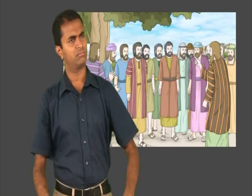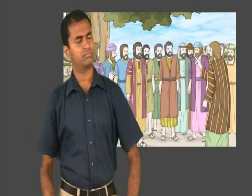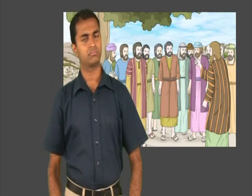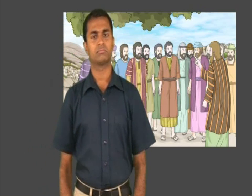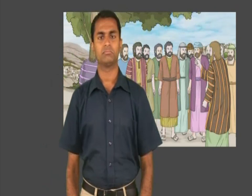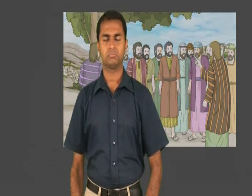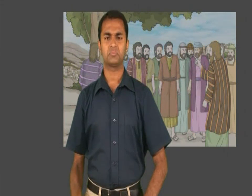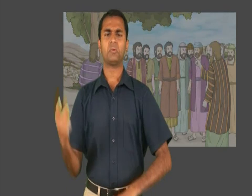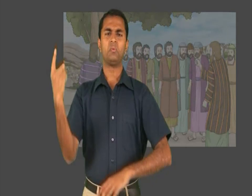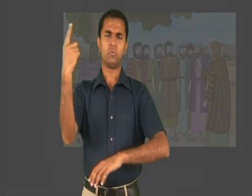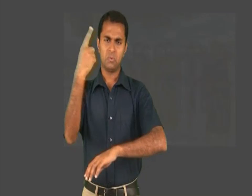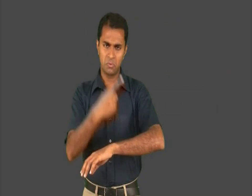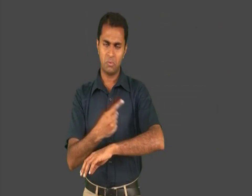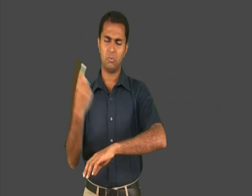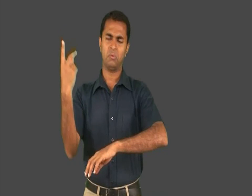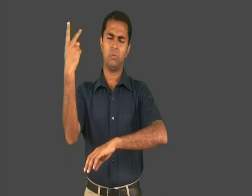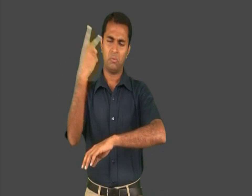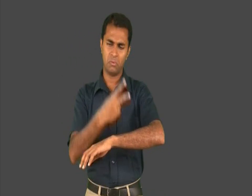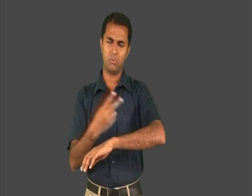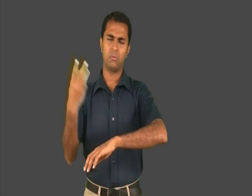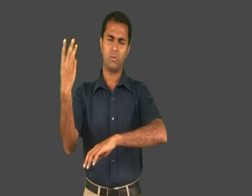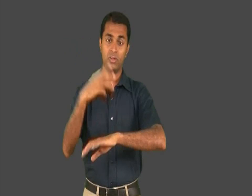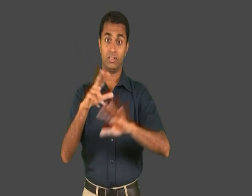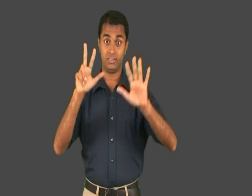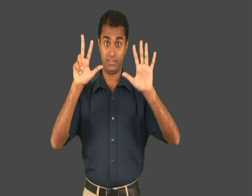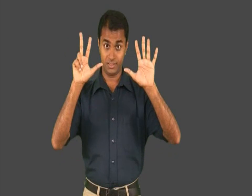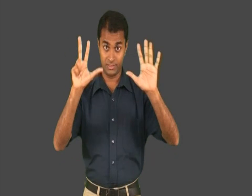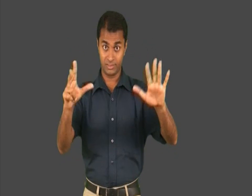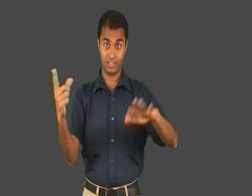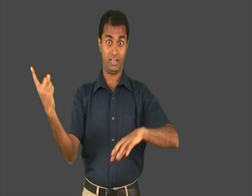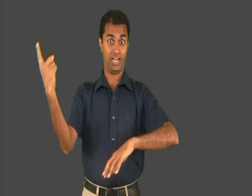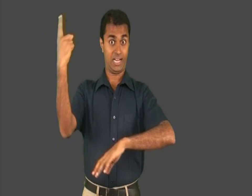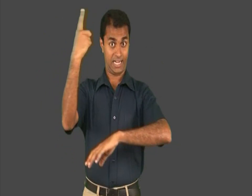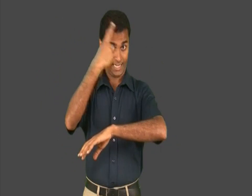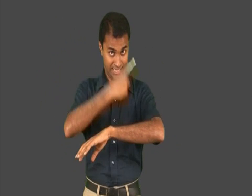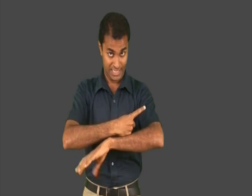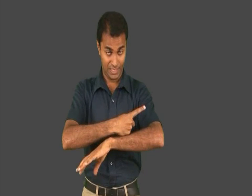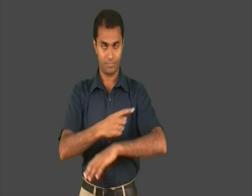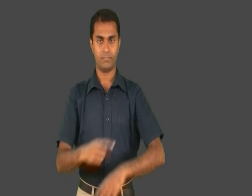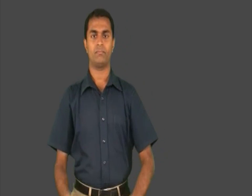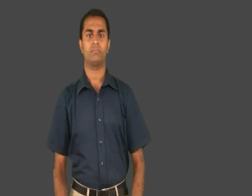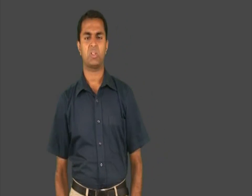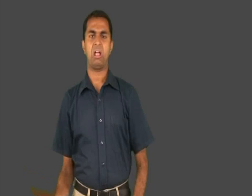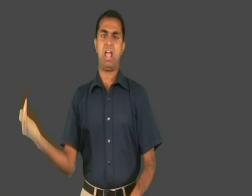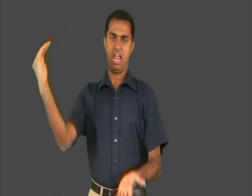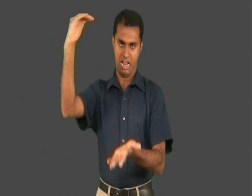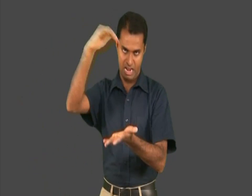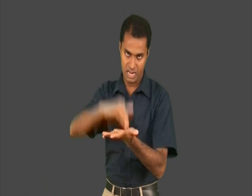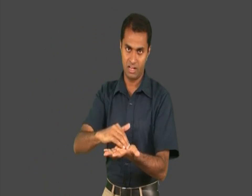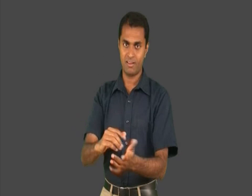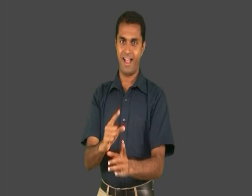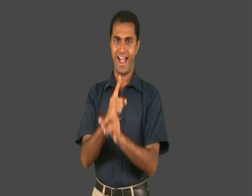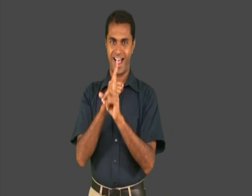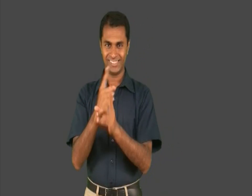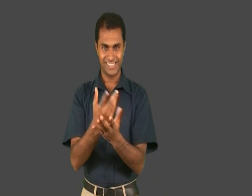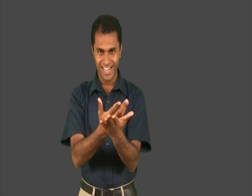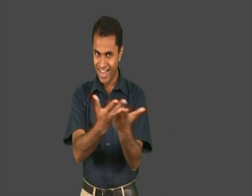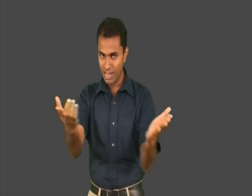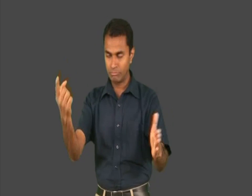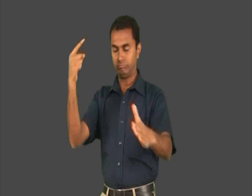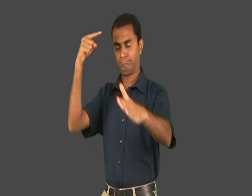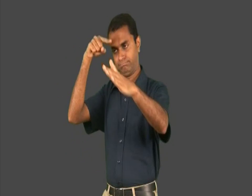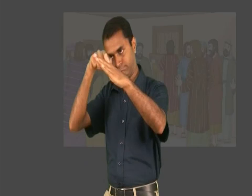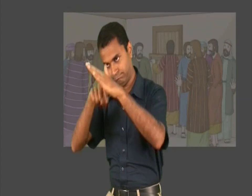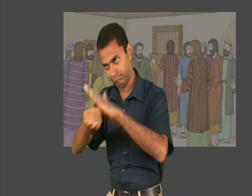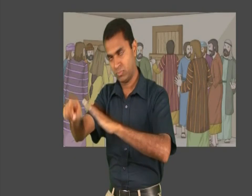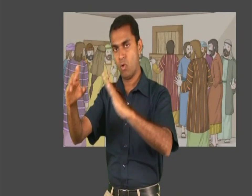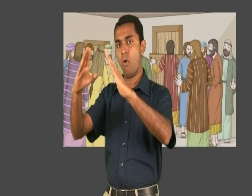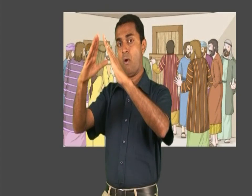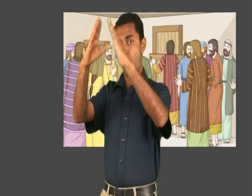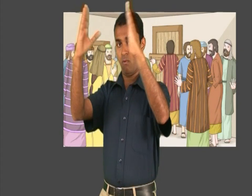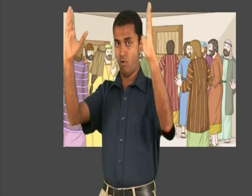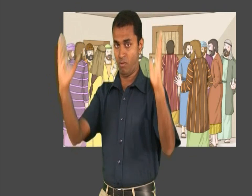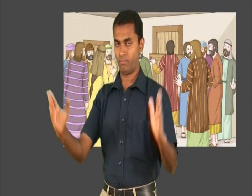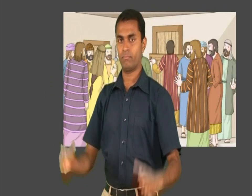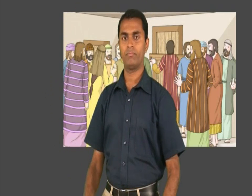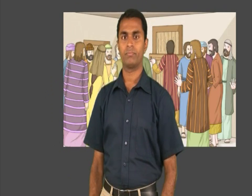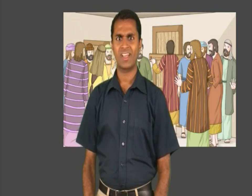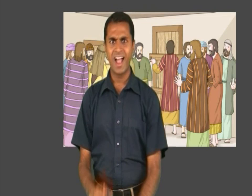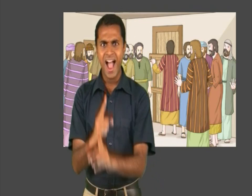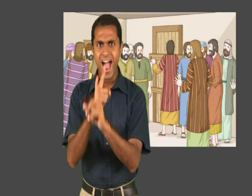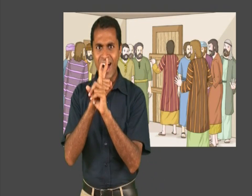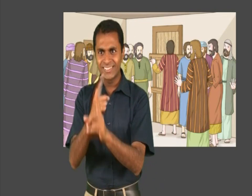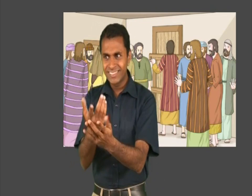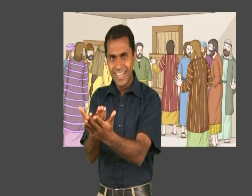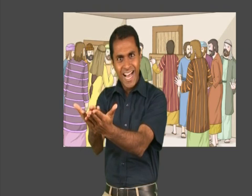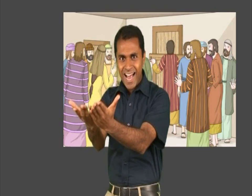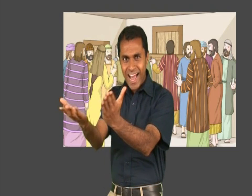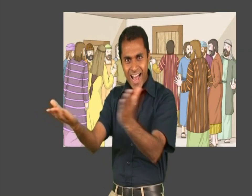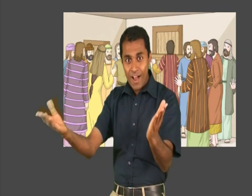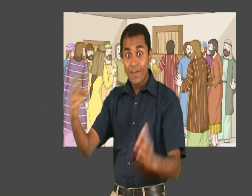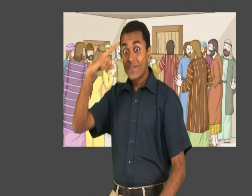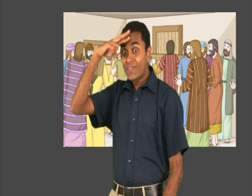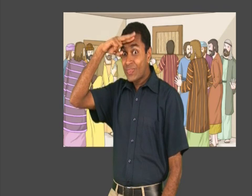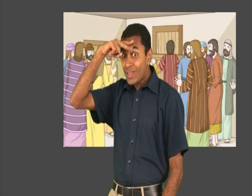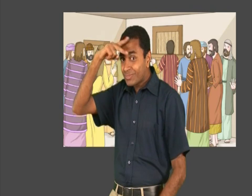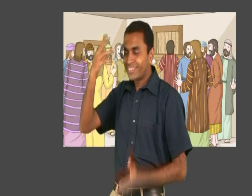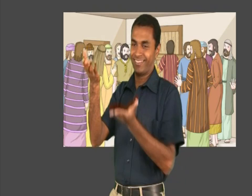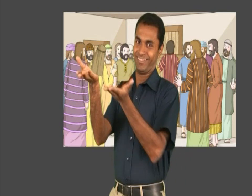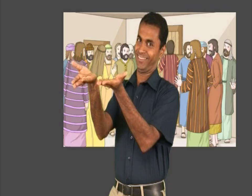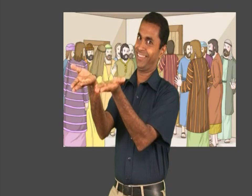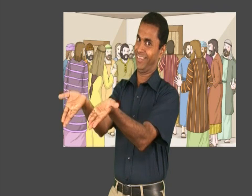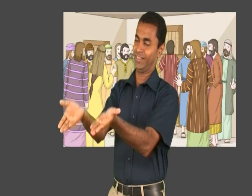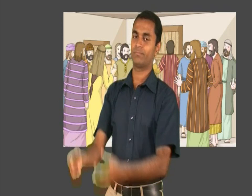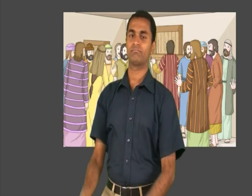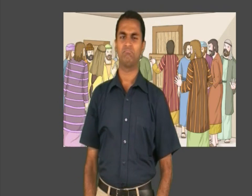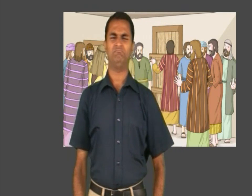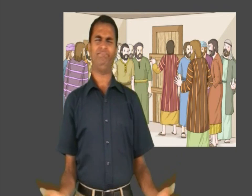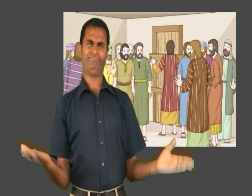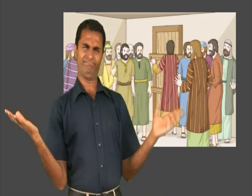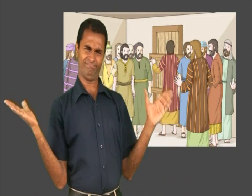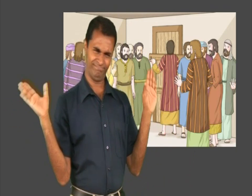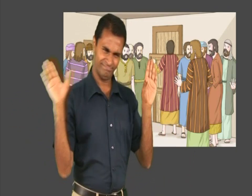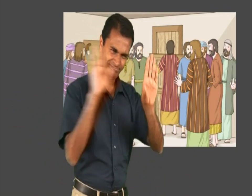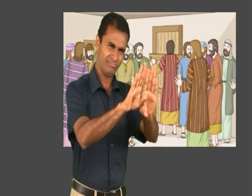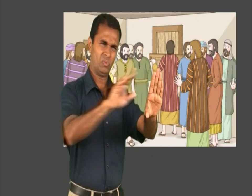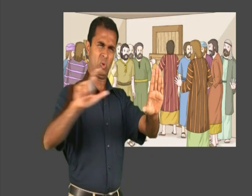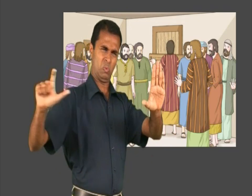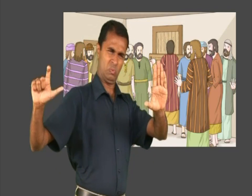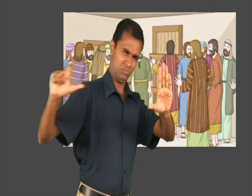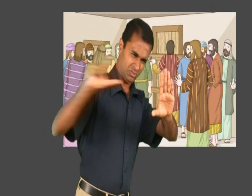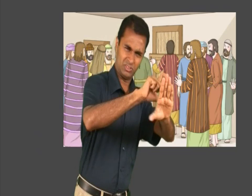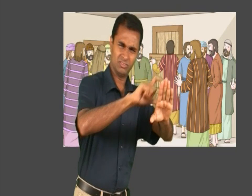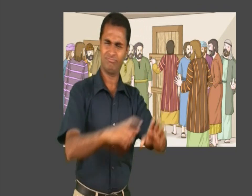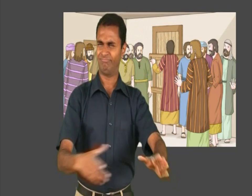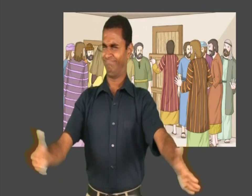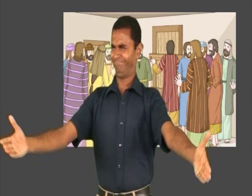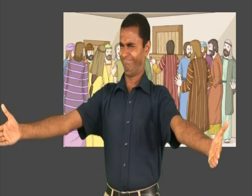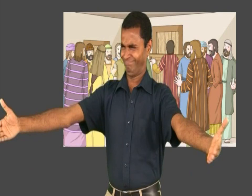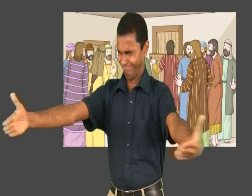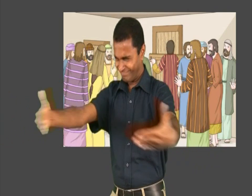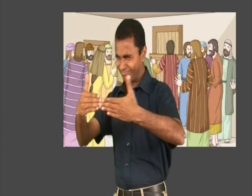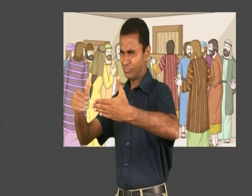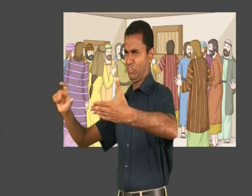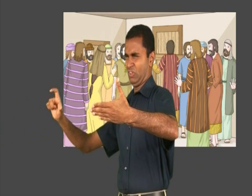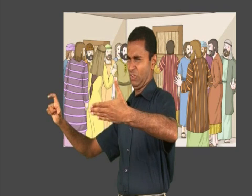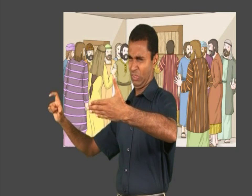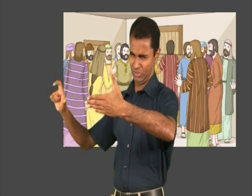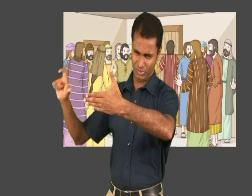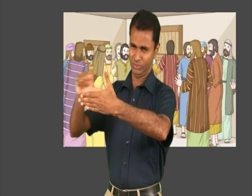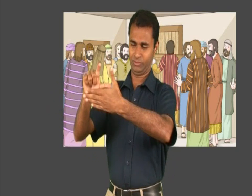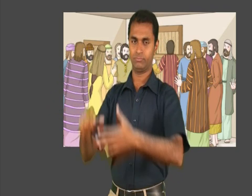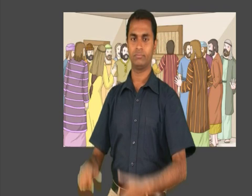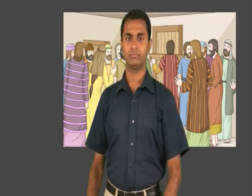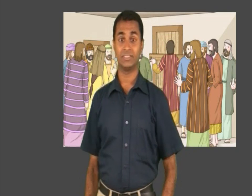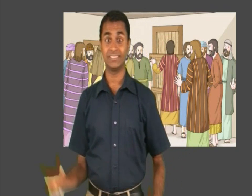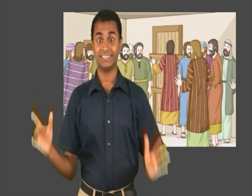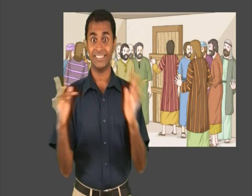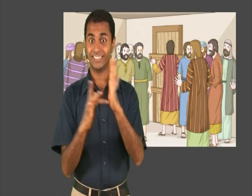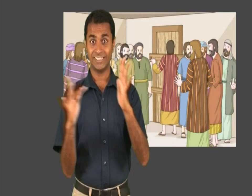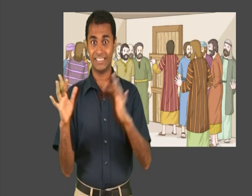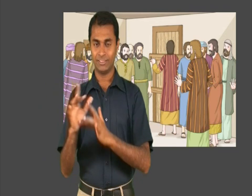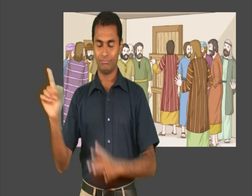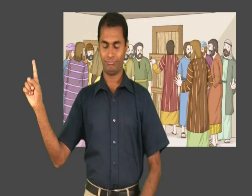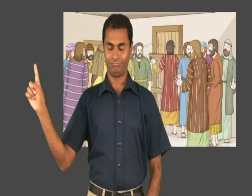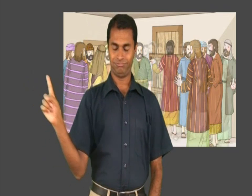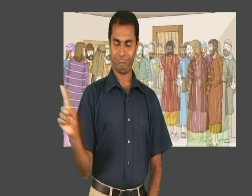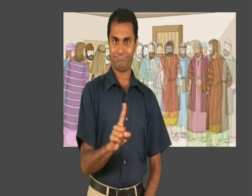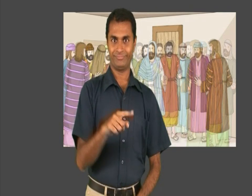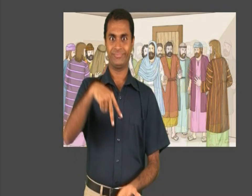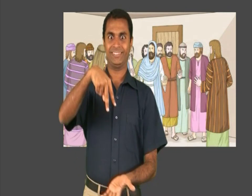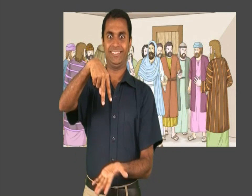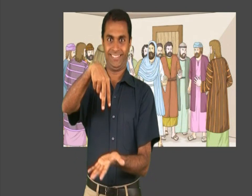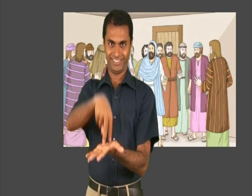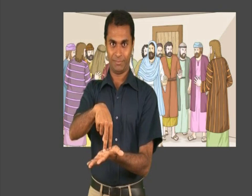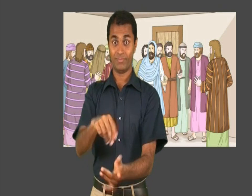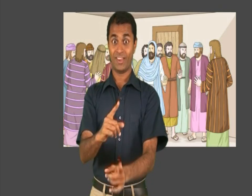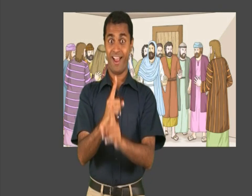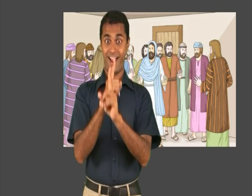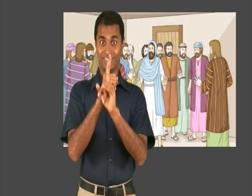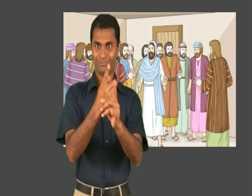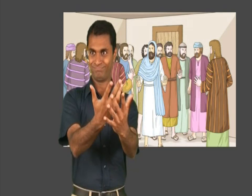Eight days later, His disciples were once again inside with the doors locked, and Thomas was with them.